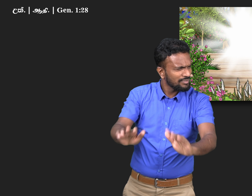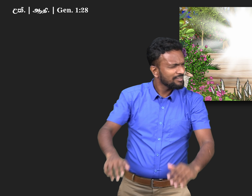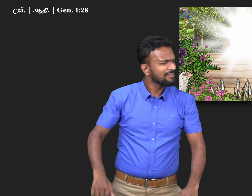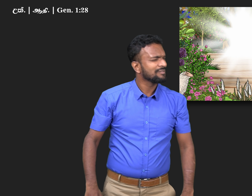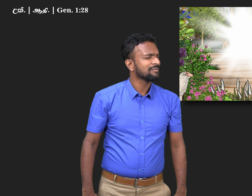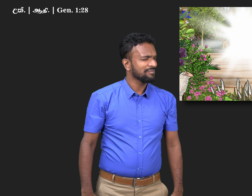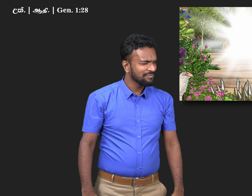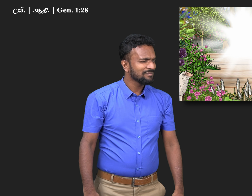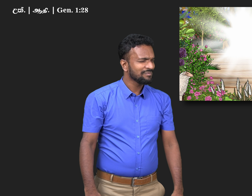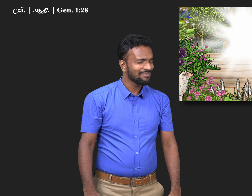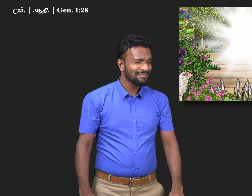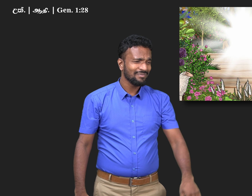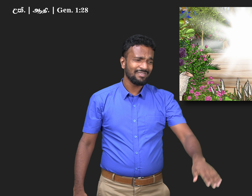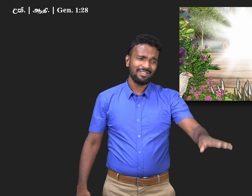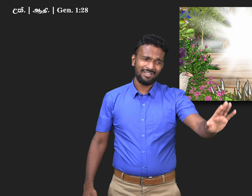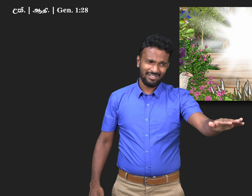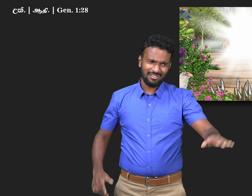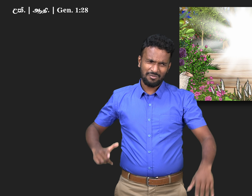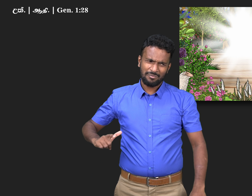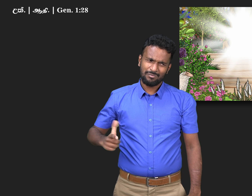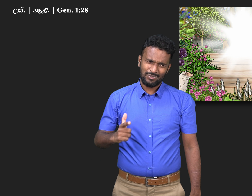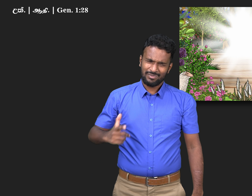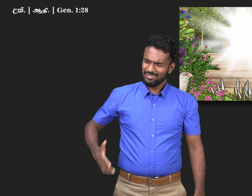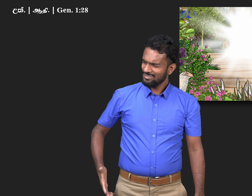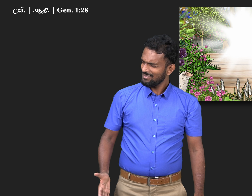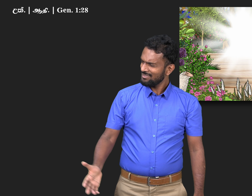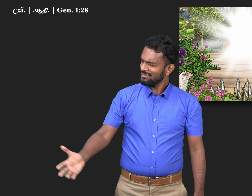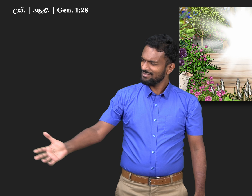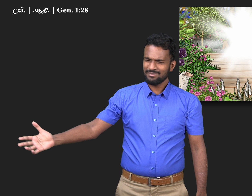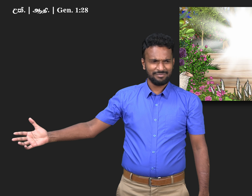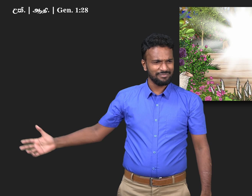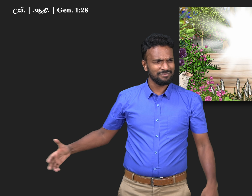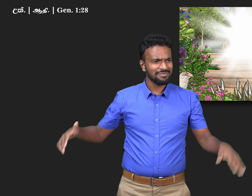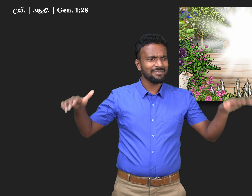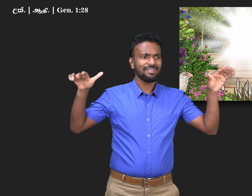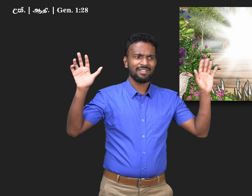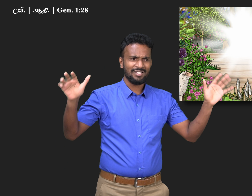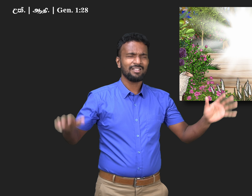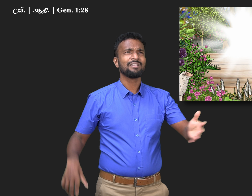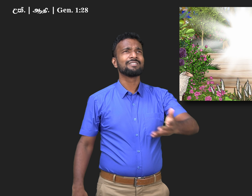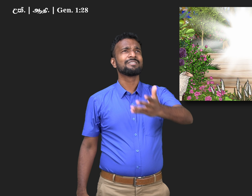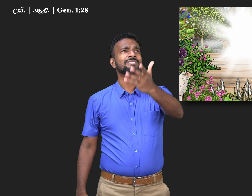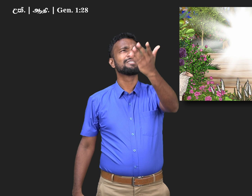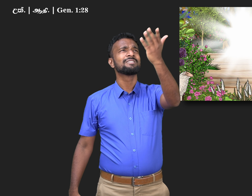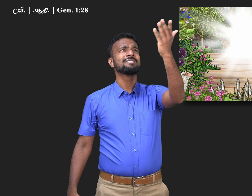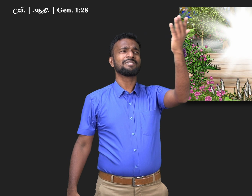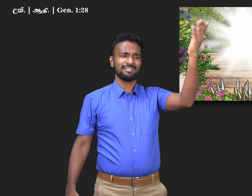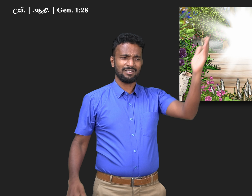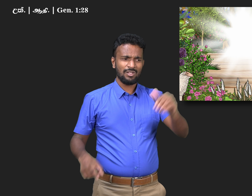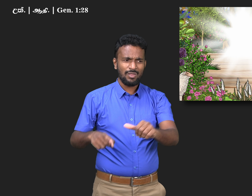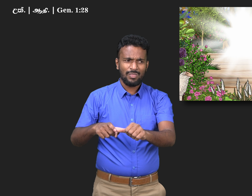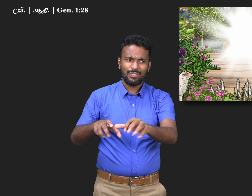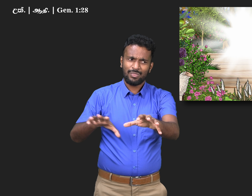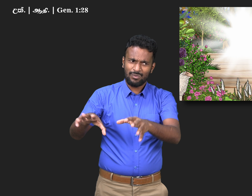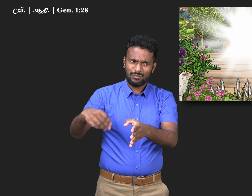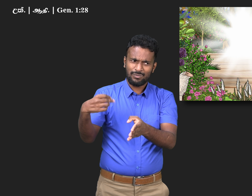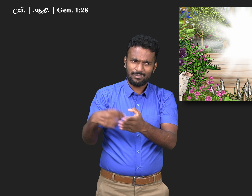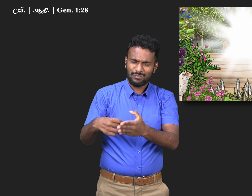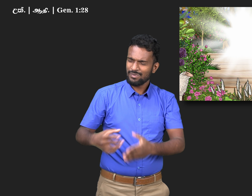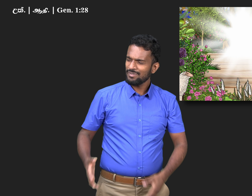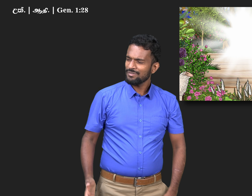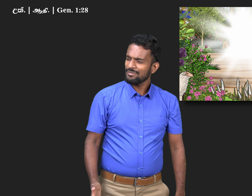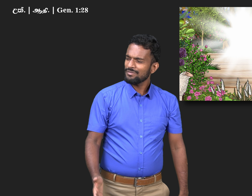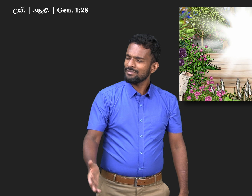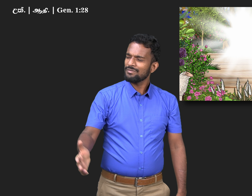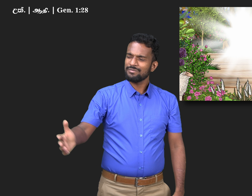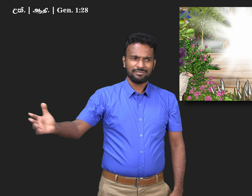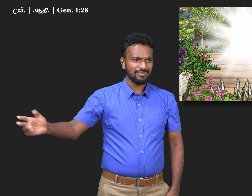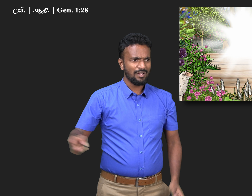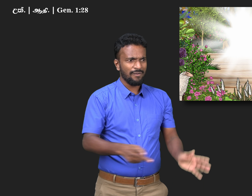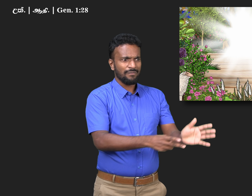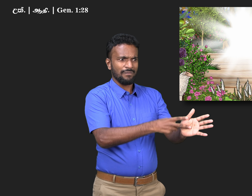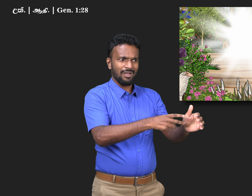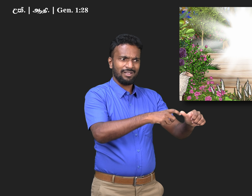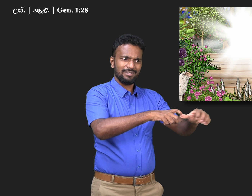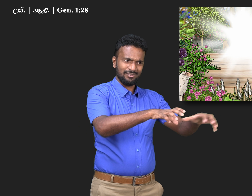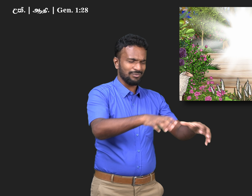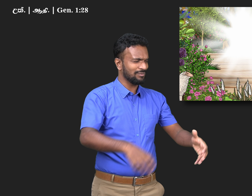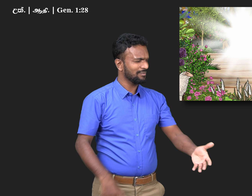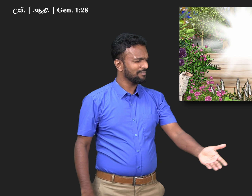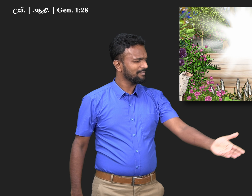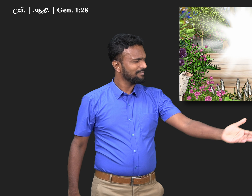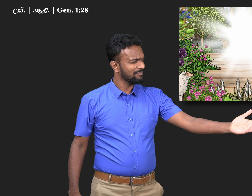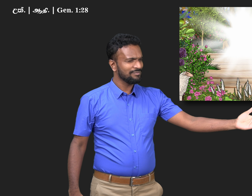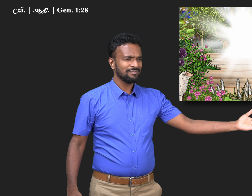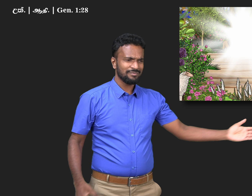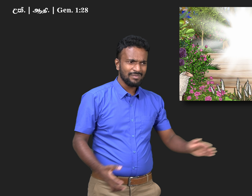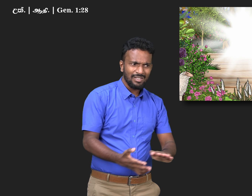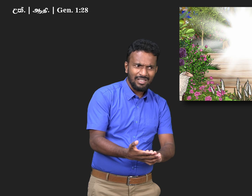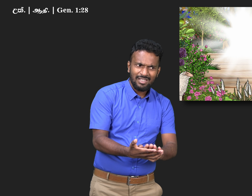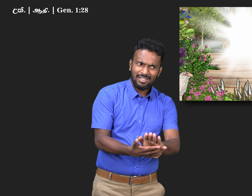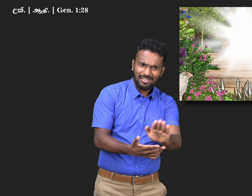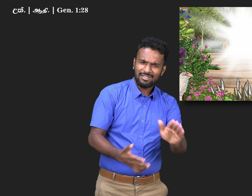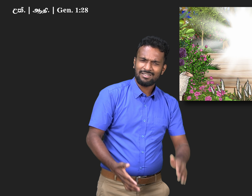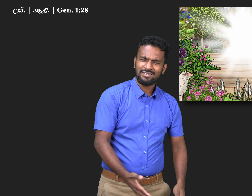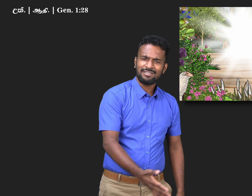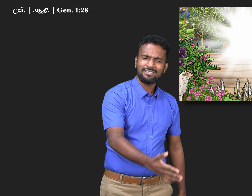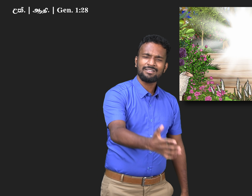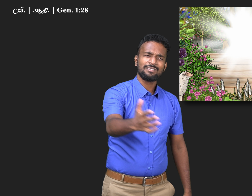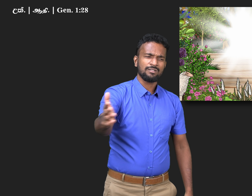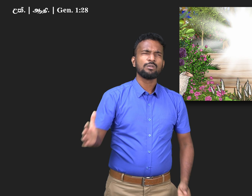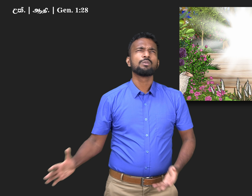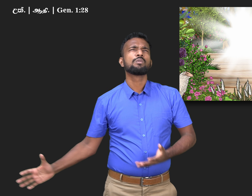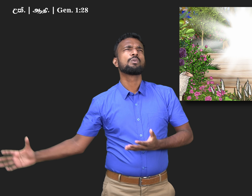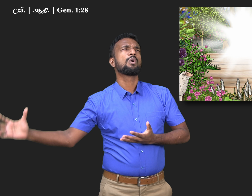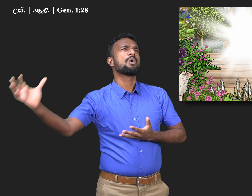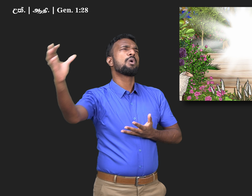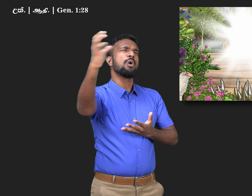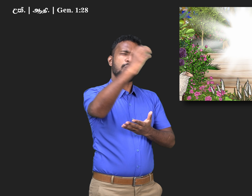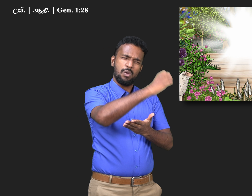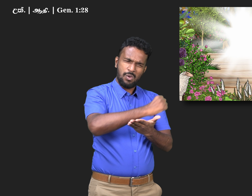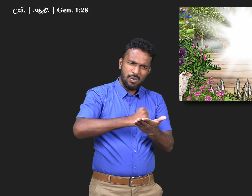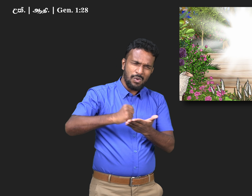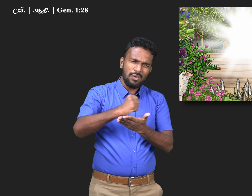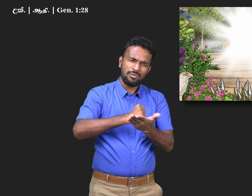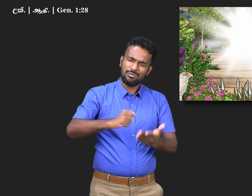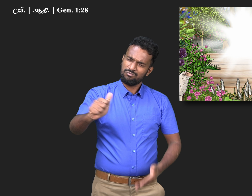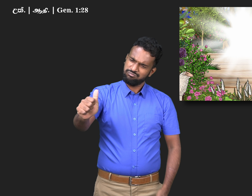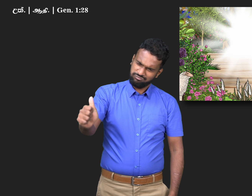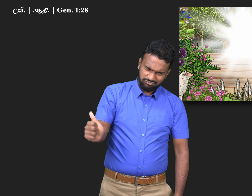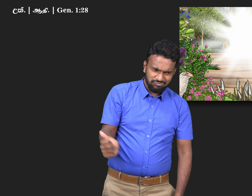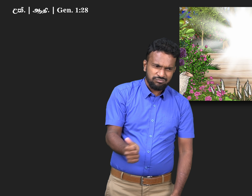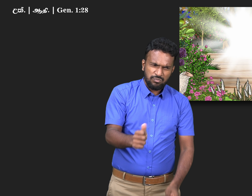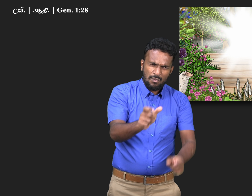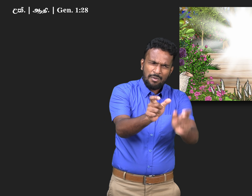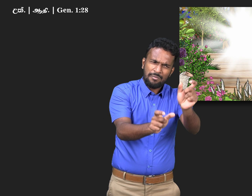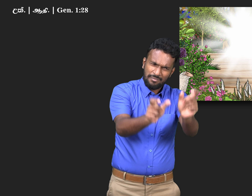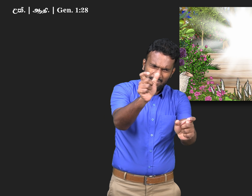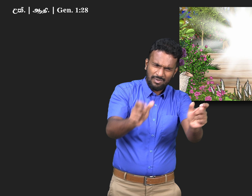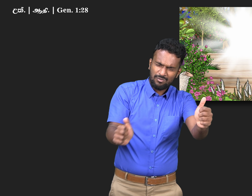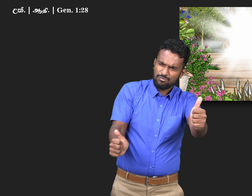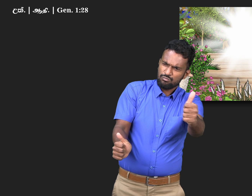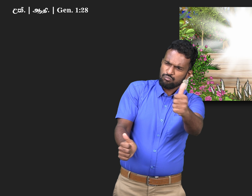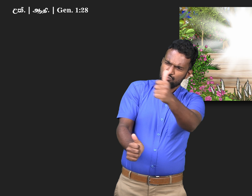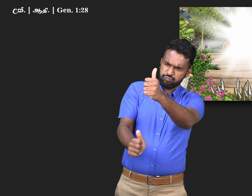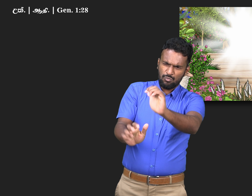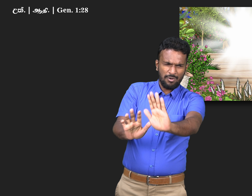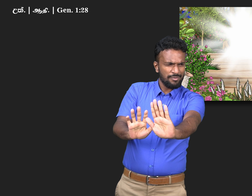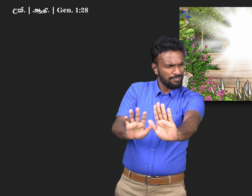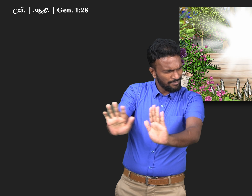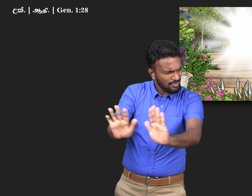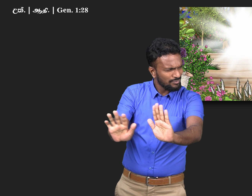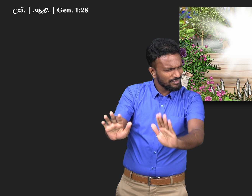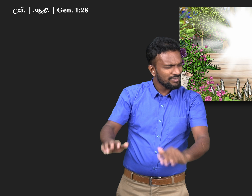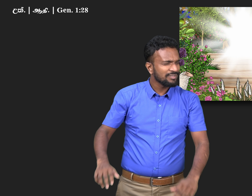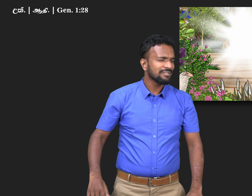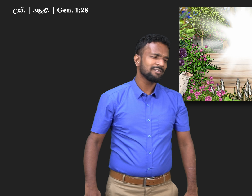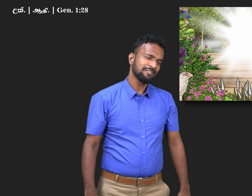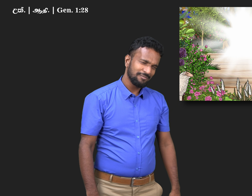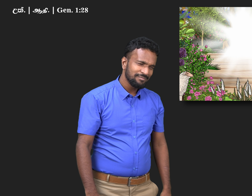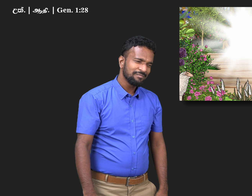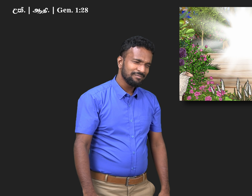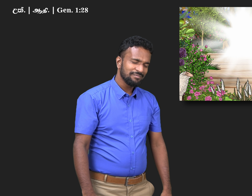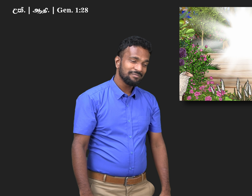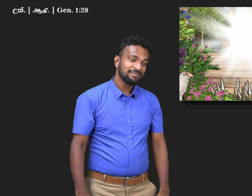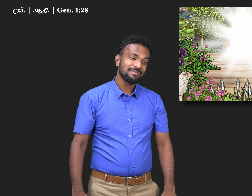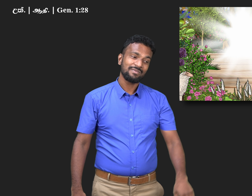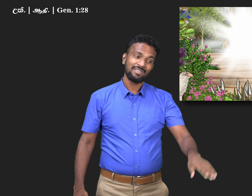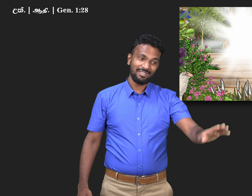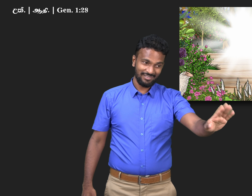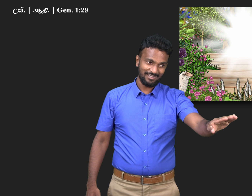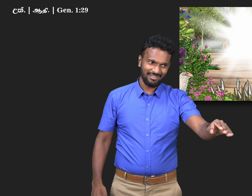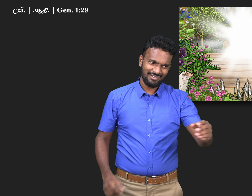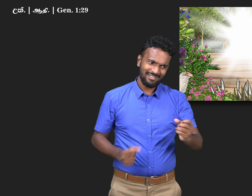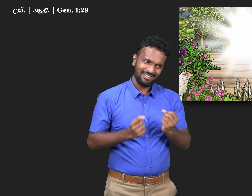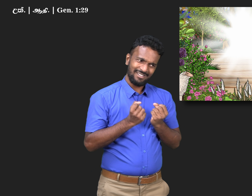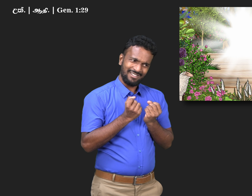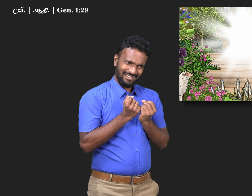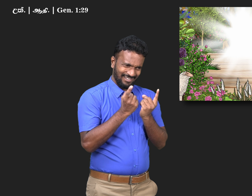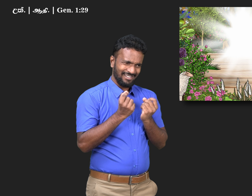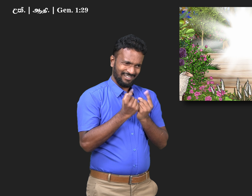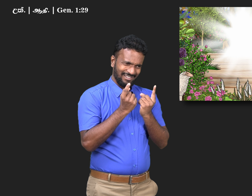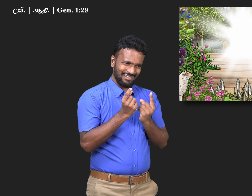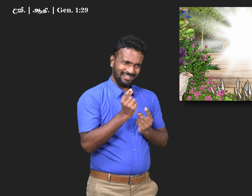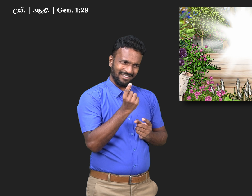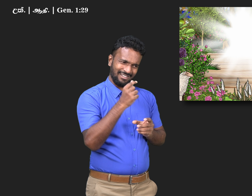rule over the fish of the sea and the birds of the air and every creature that crawls upon the earth.”